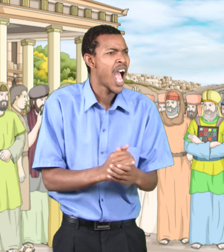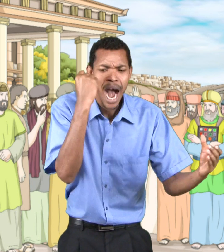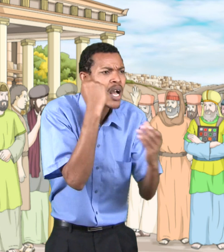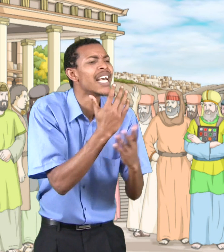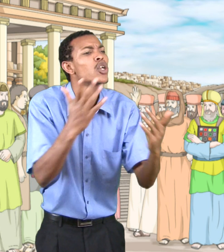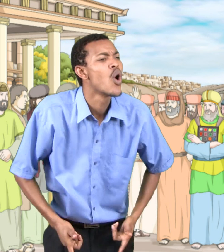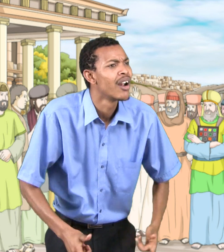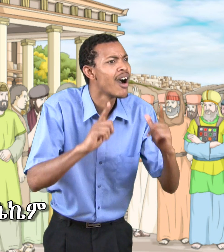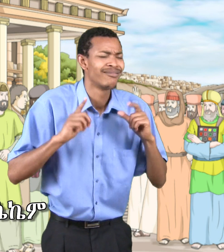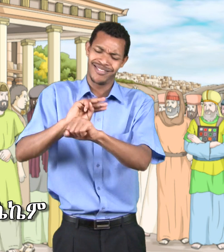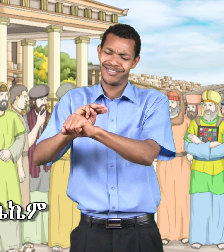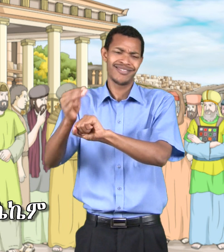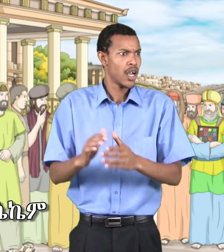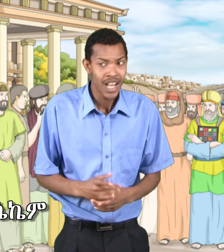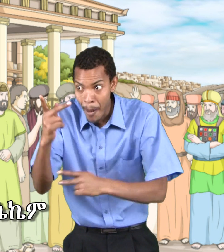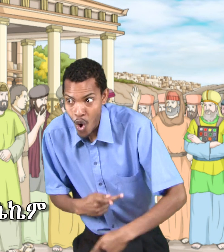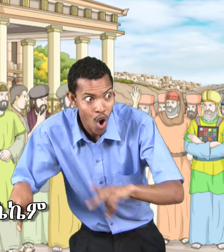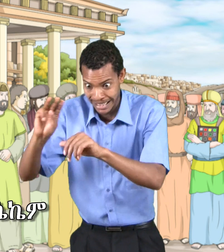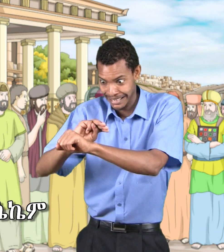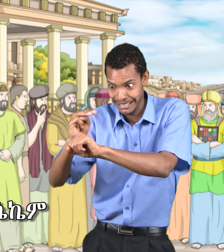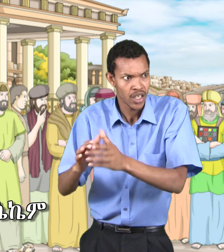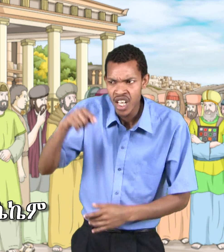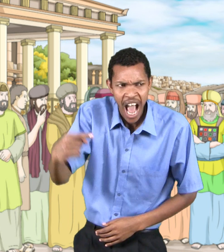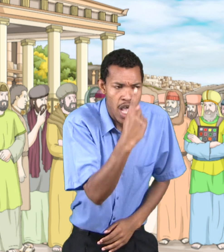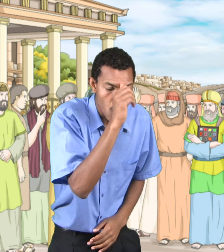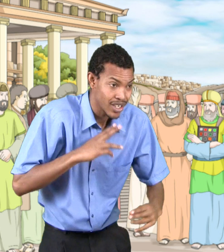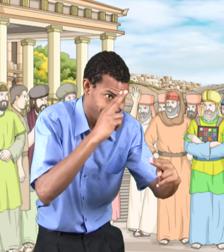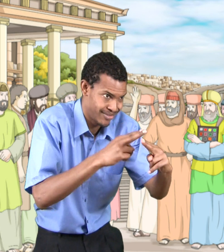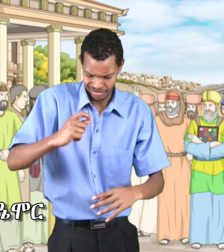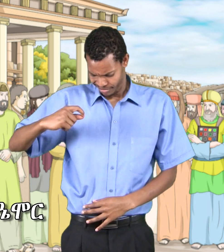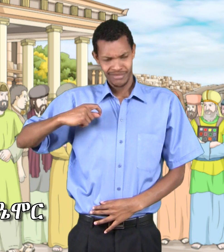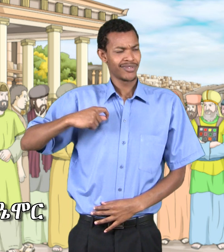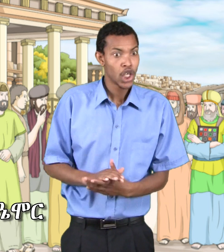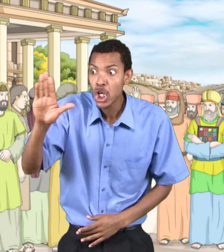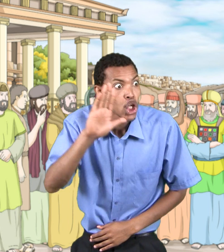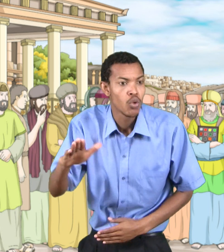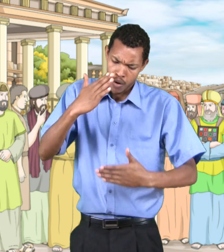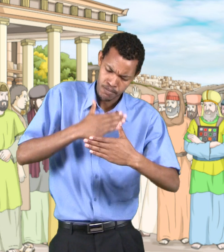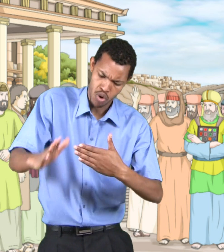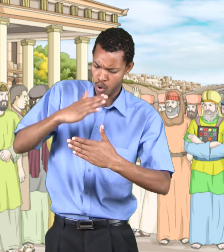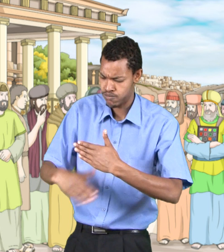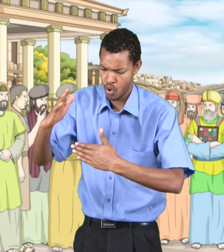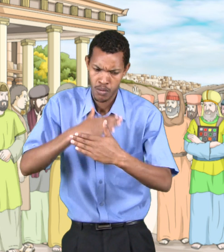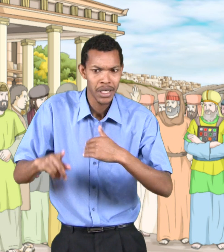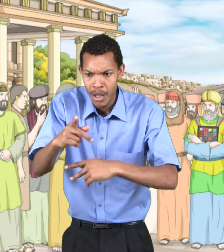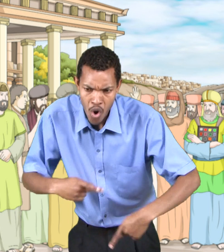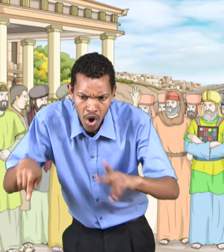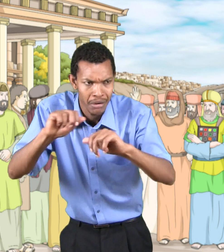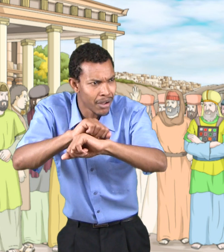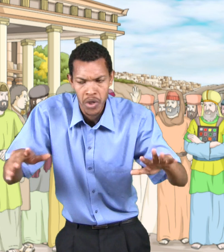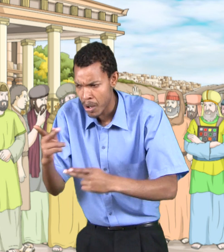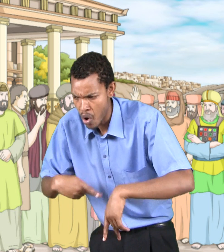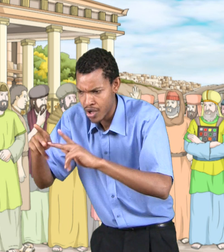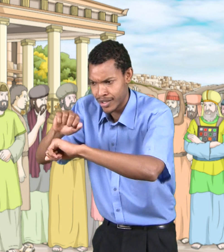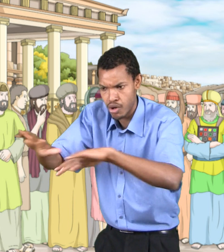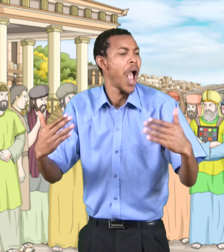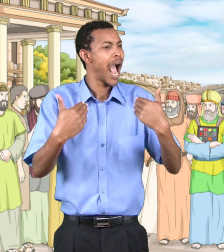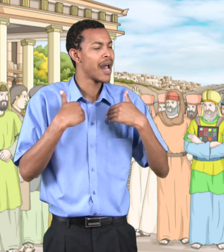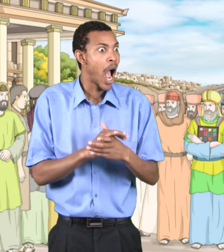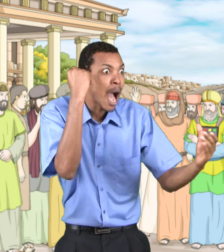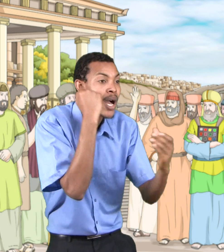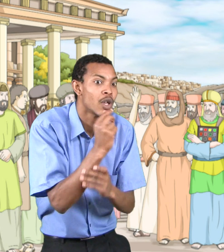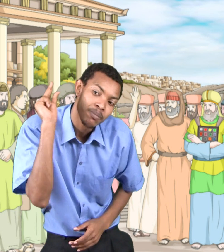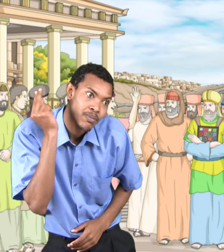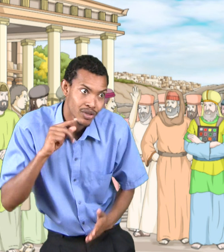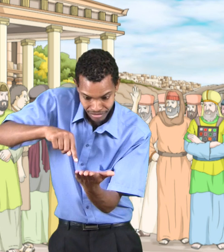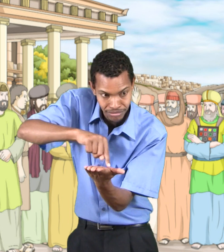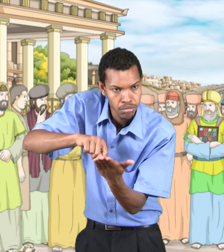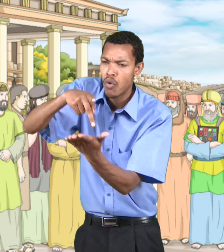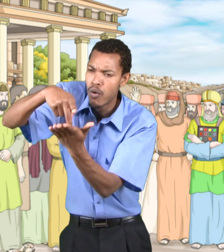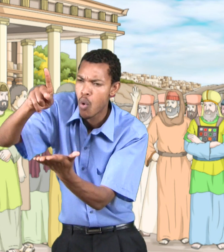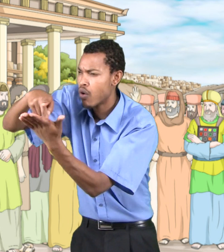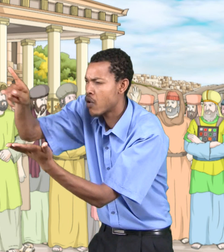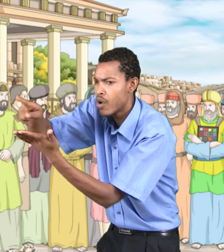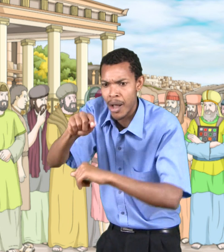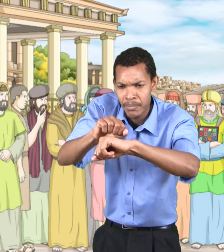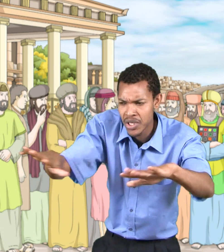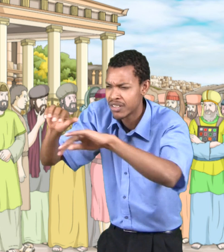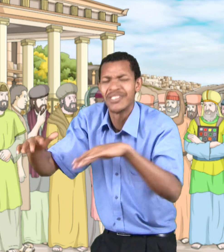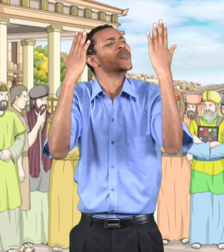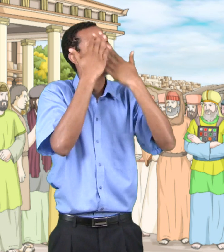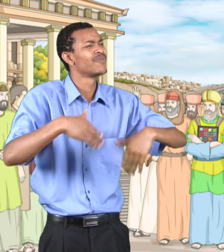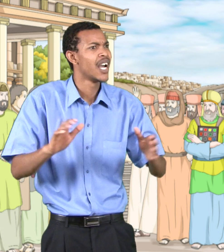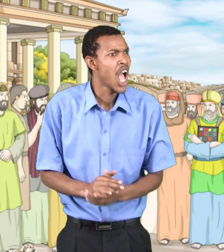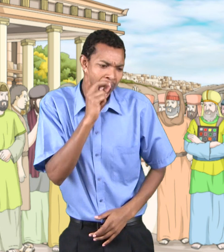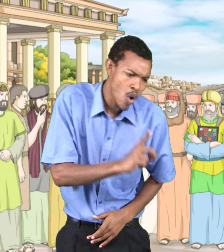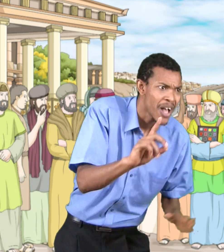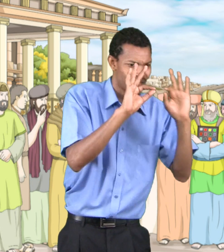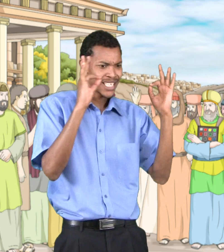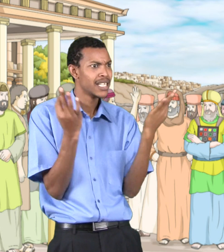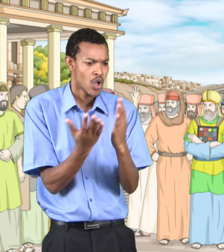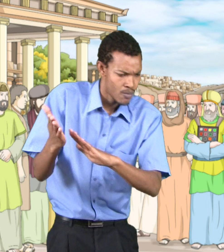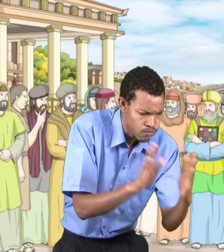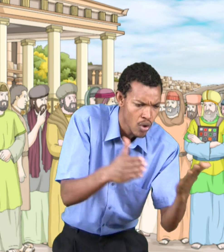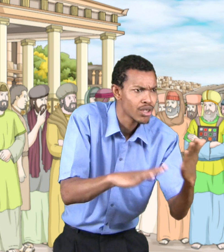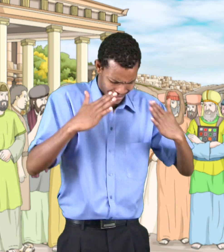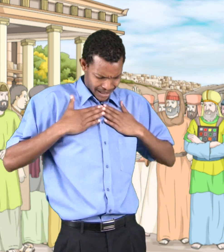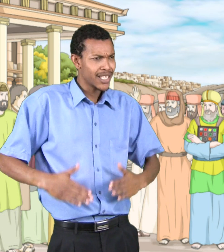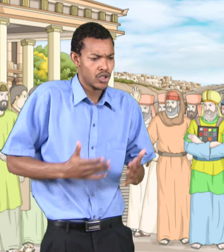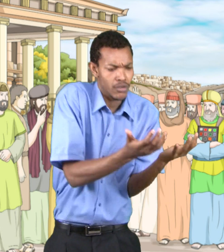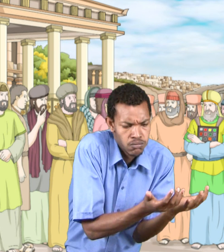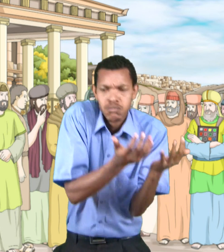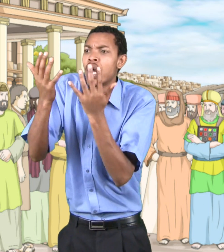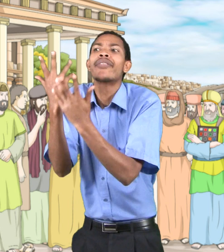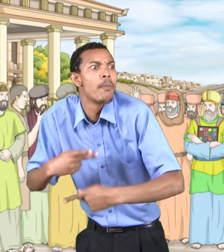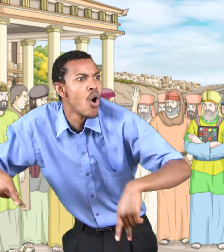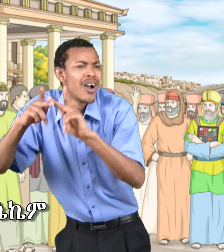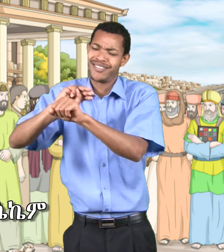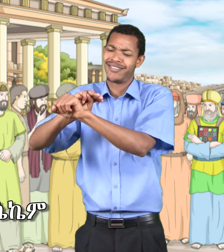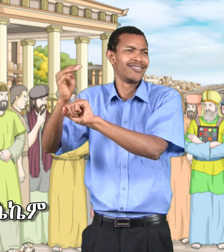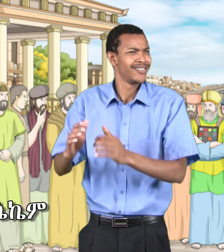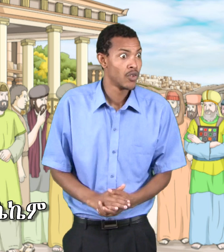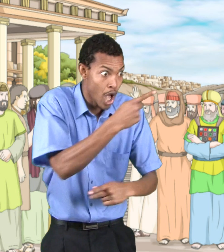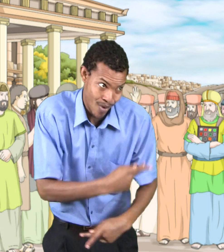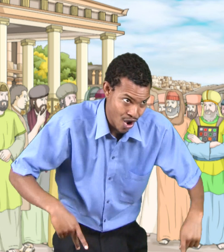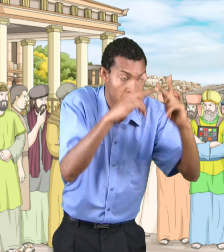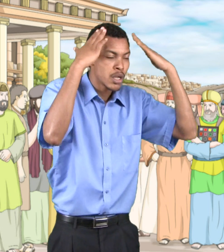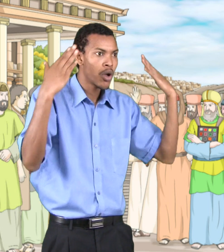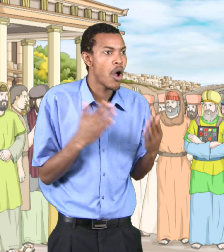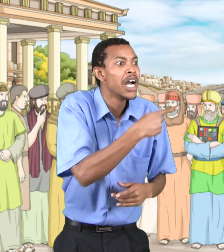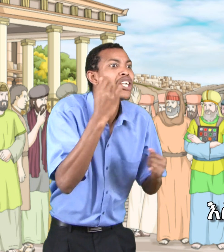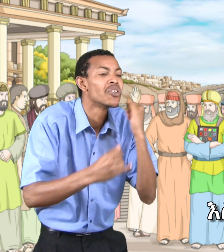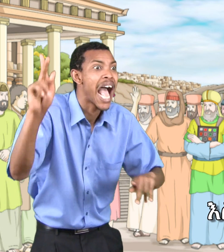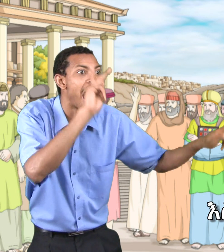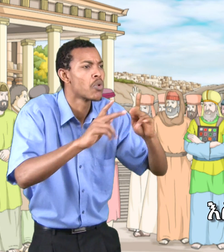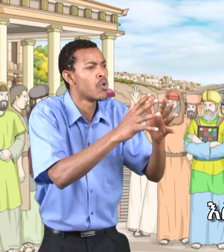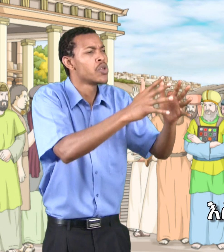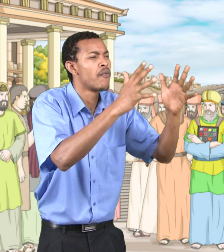Their bones were carried back to Shechem and placed in the tomb that Abraham had bought from the sons of Hamor at Shechem for a price he paid in silver.